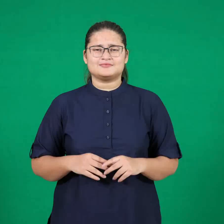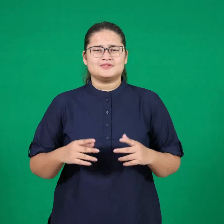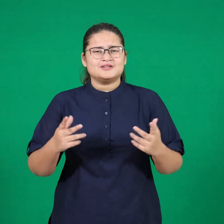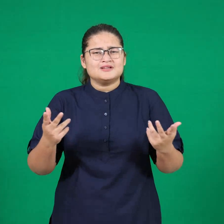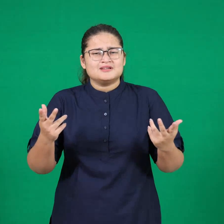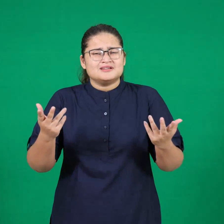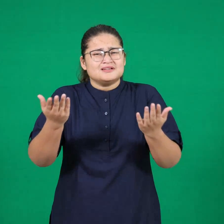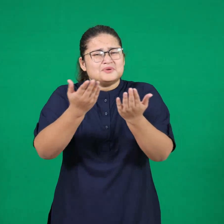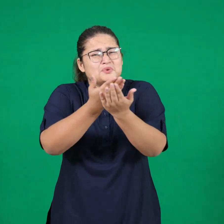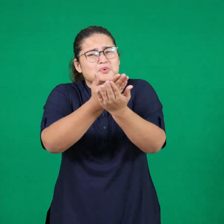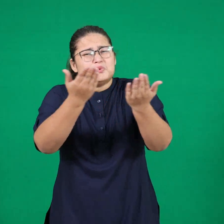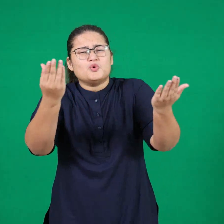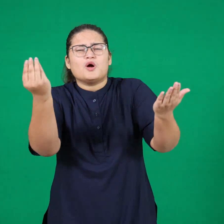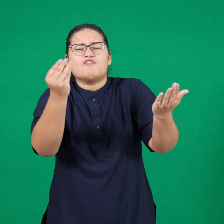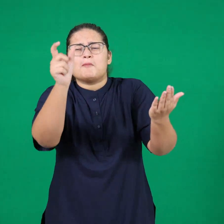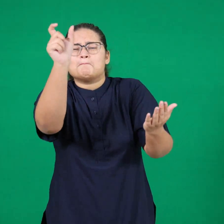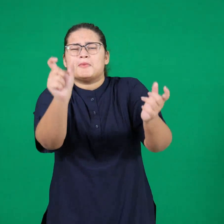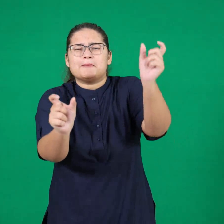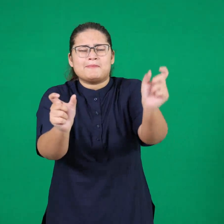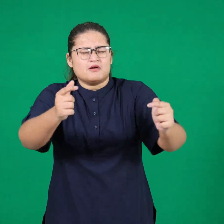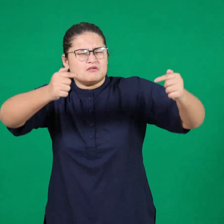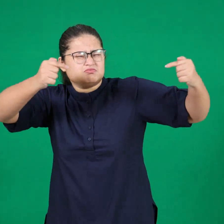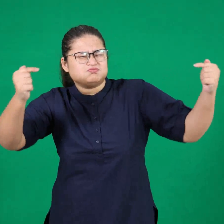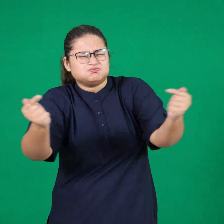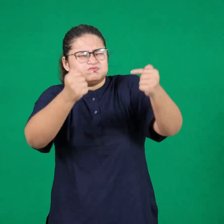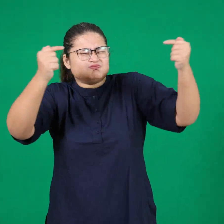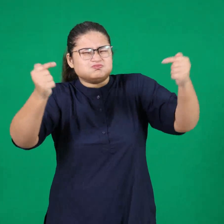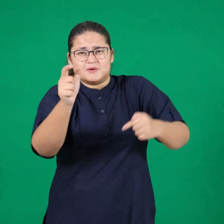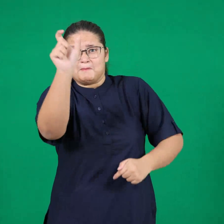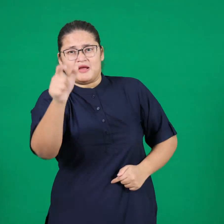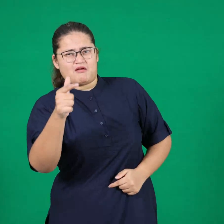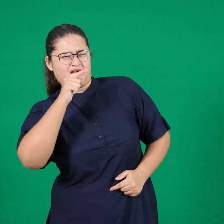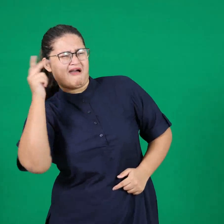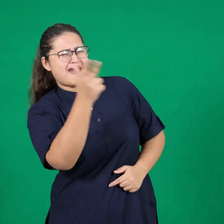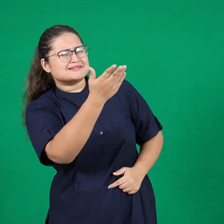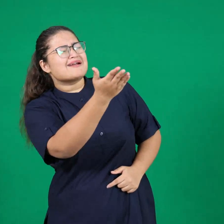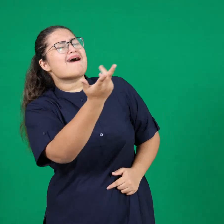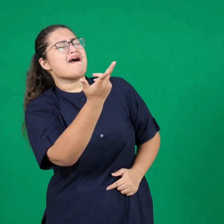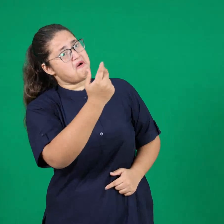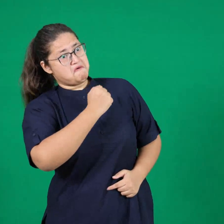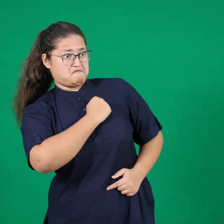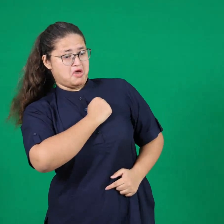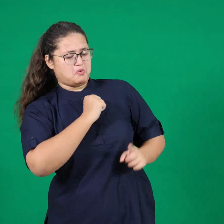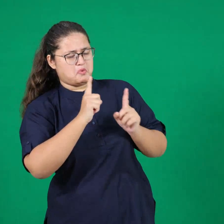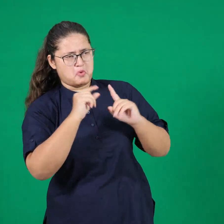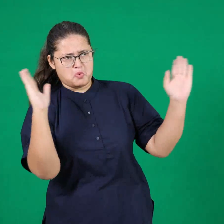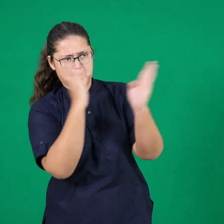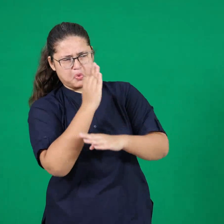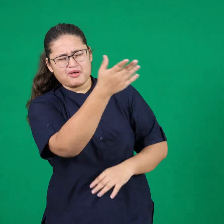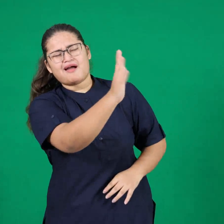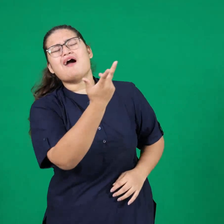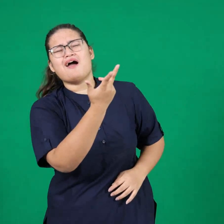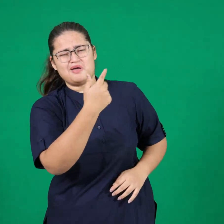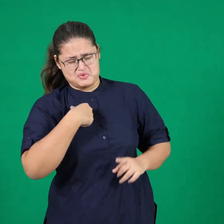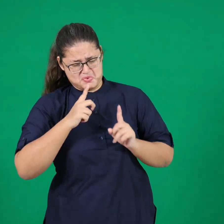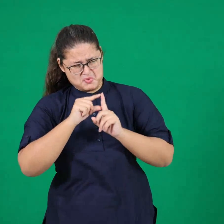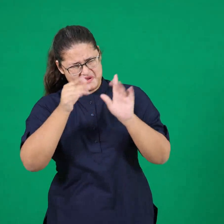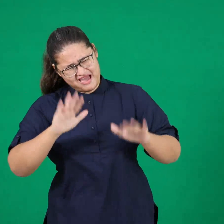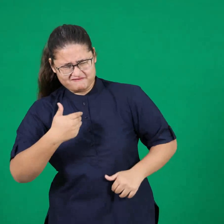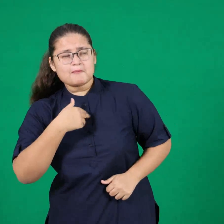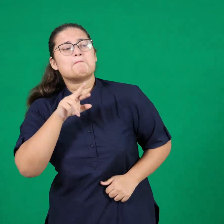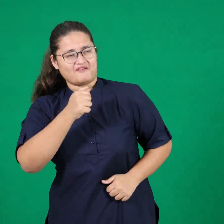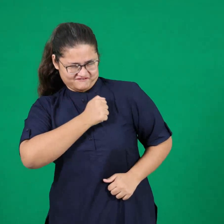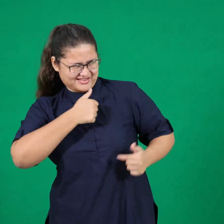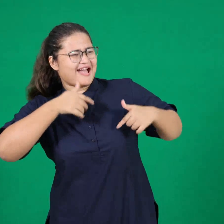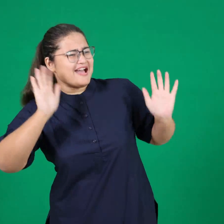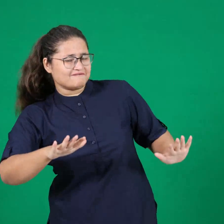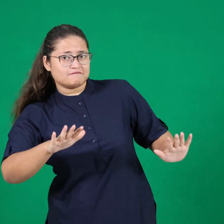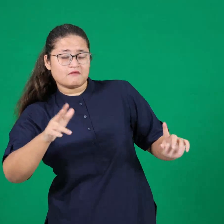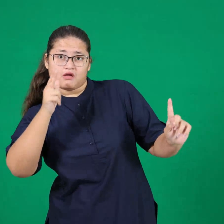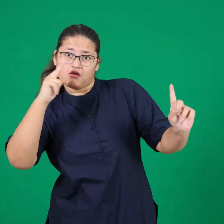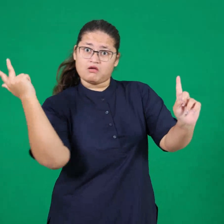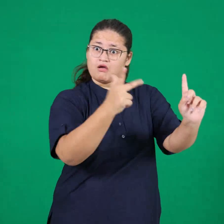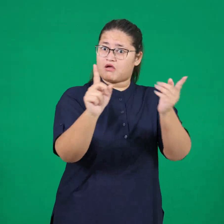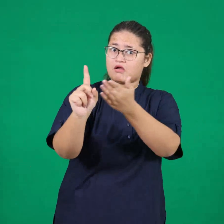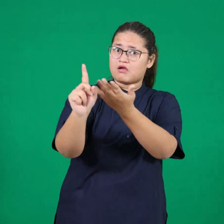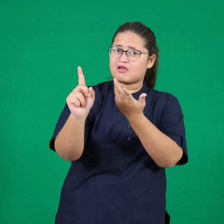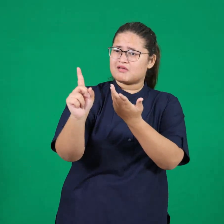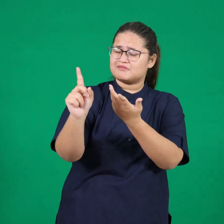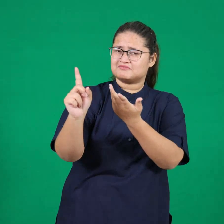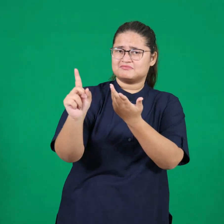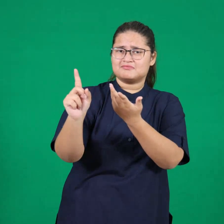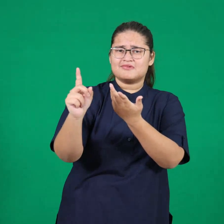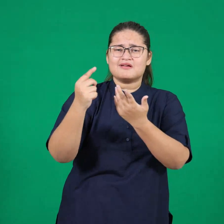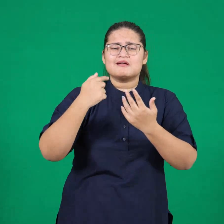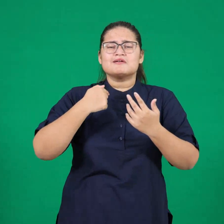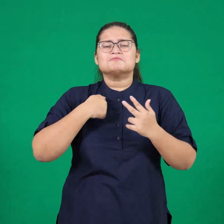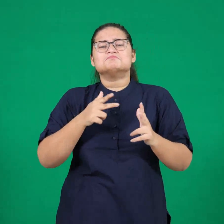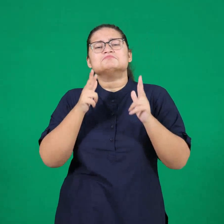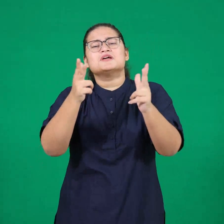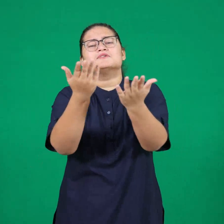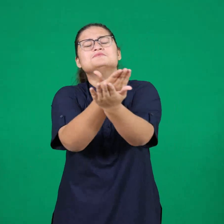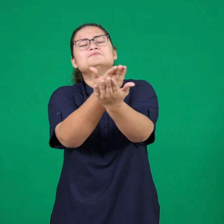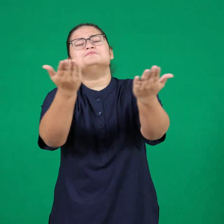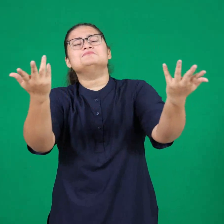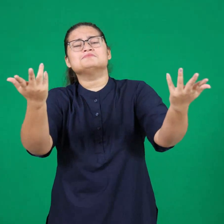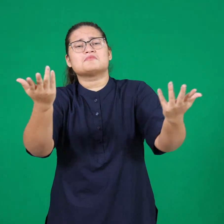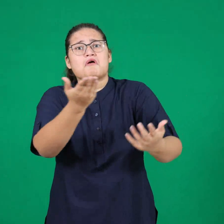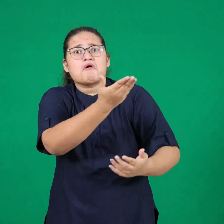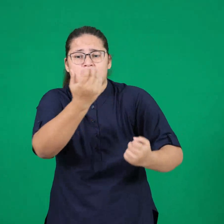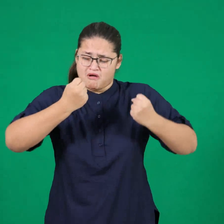But someone will say, "You have faith and I have deeds."